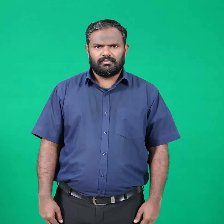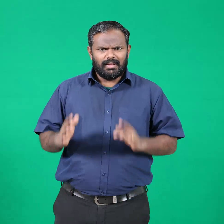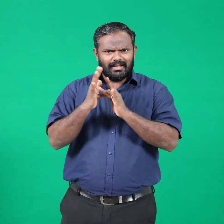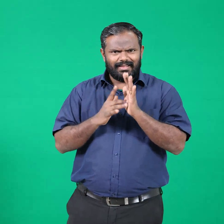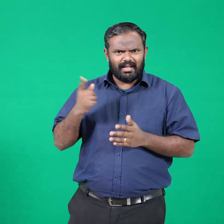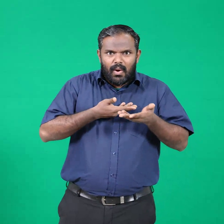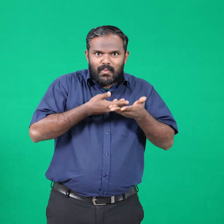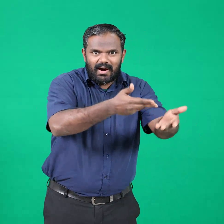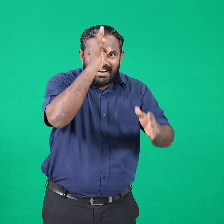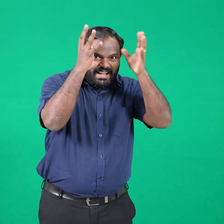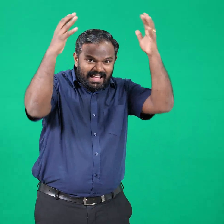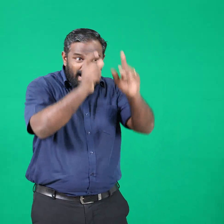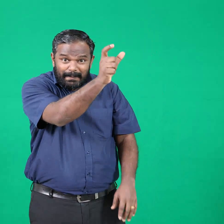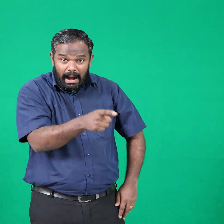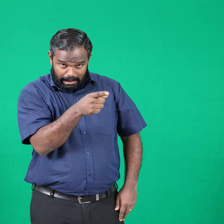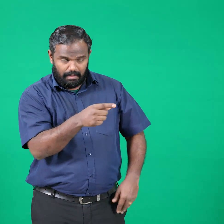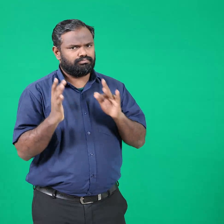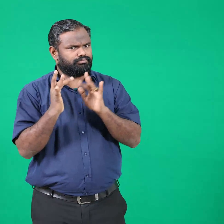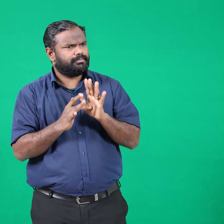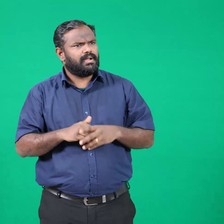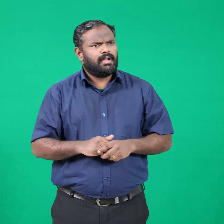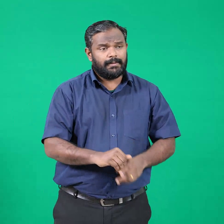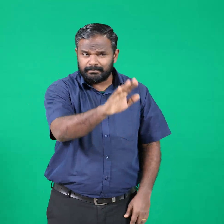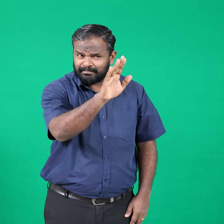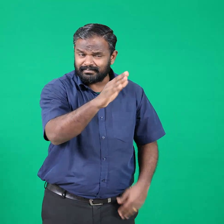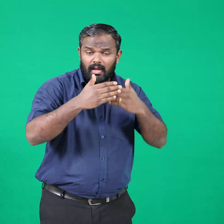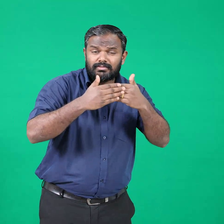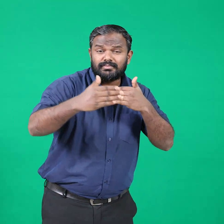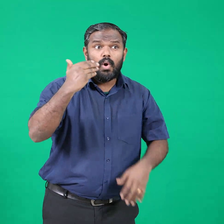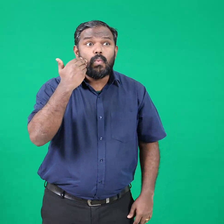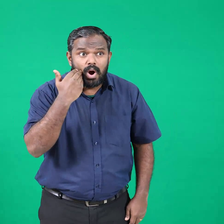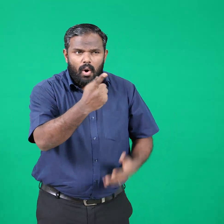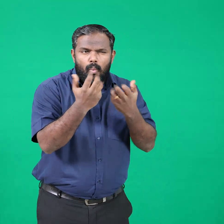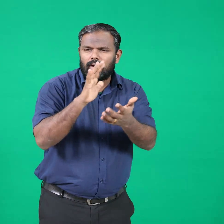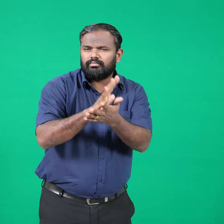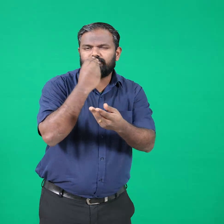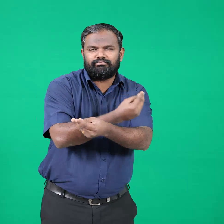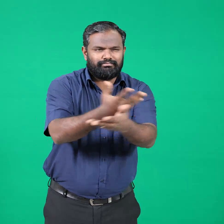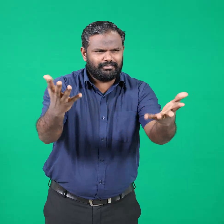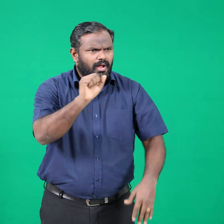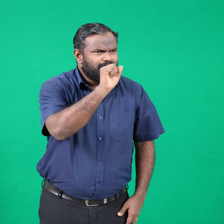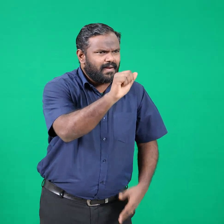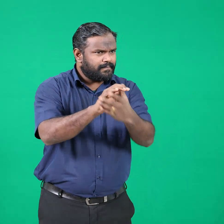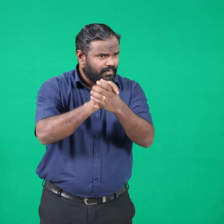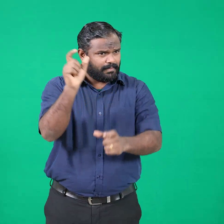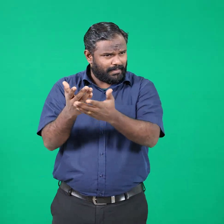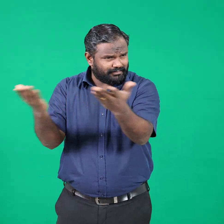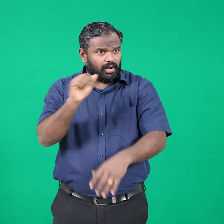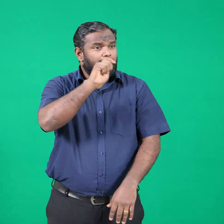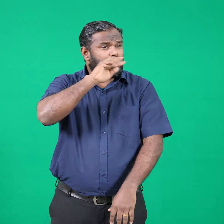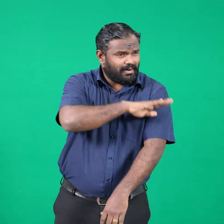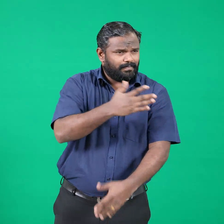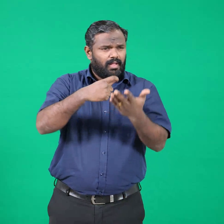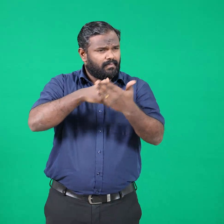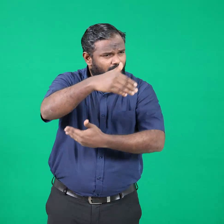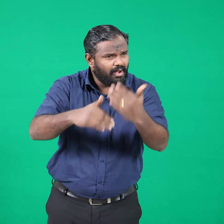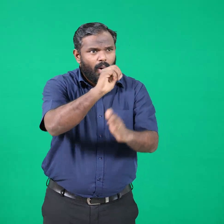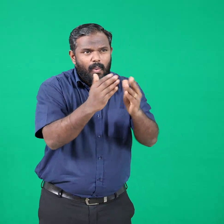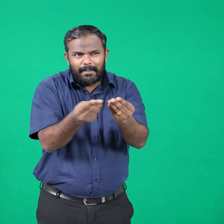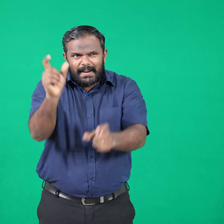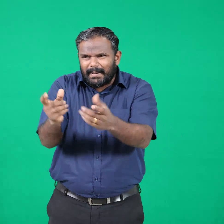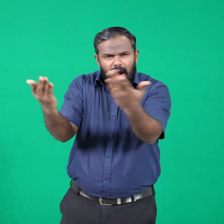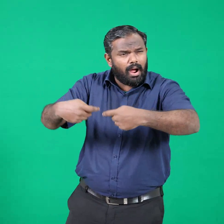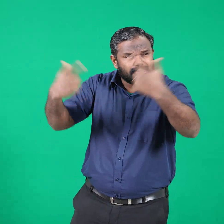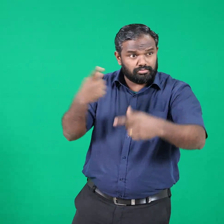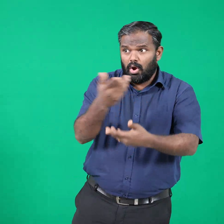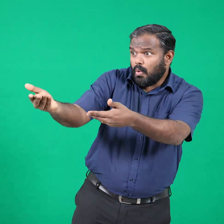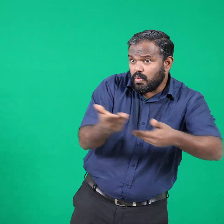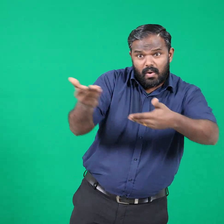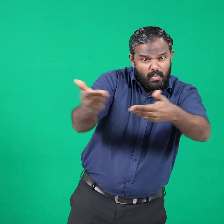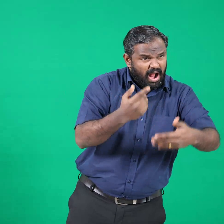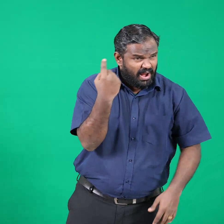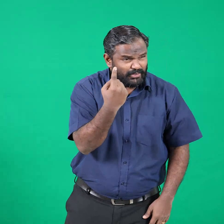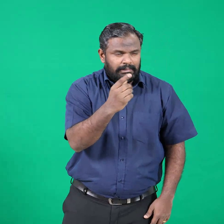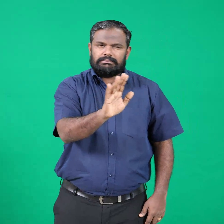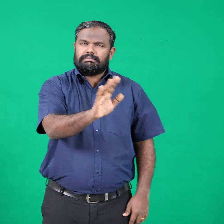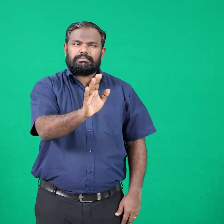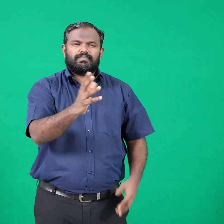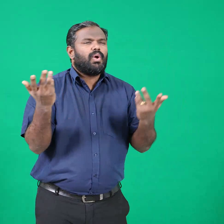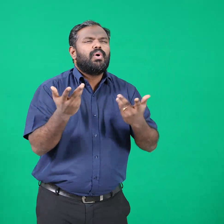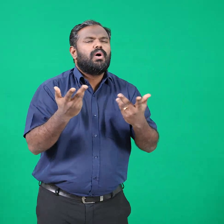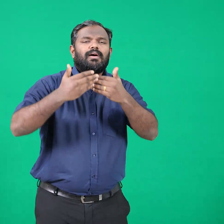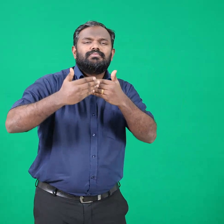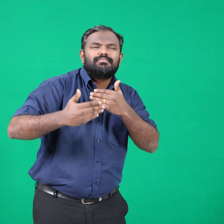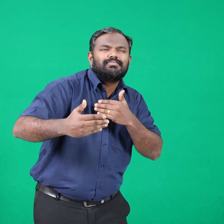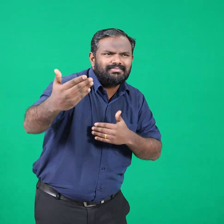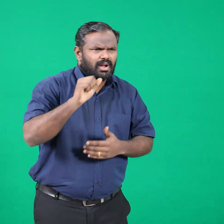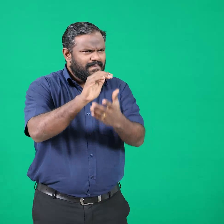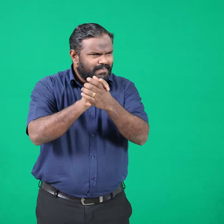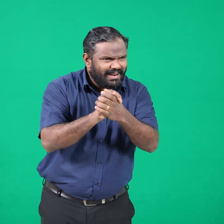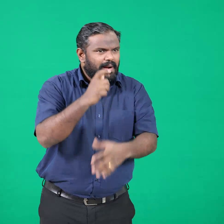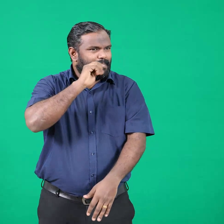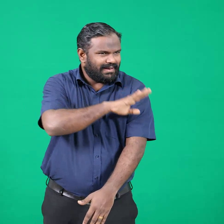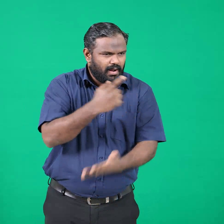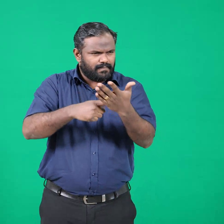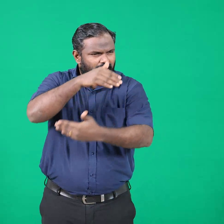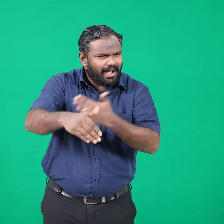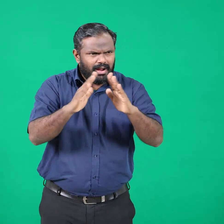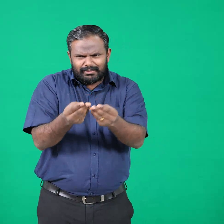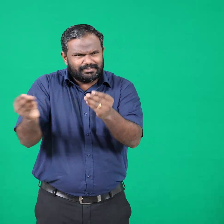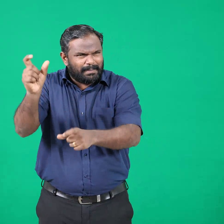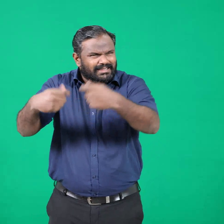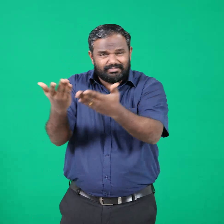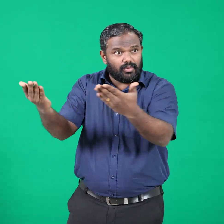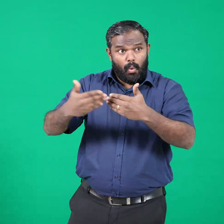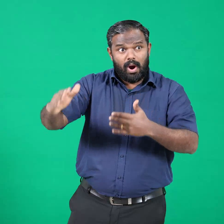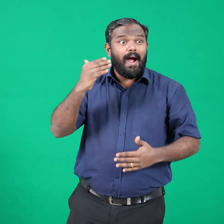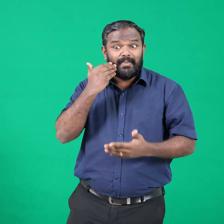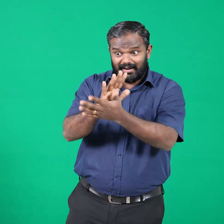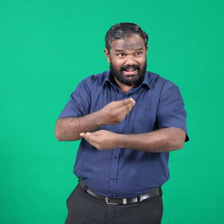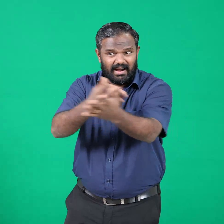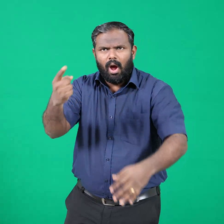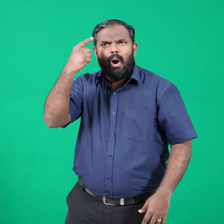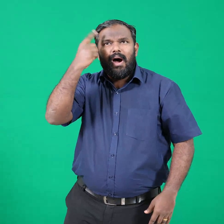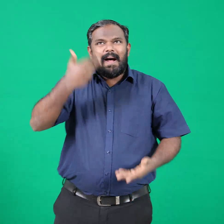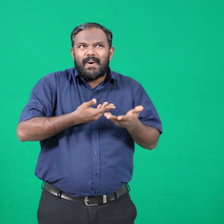Then Jesus said to the man who had invited Him, "When you host a dinner or a banquet, do not invite your friends or brothers or relatives or rich neighbors.